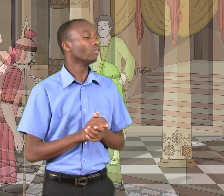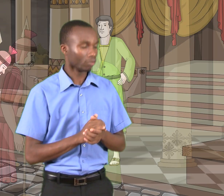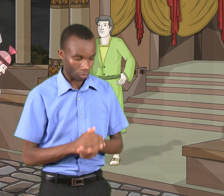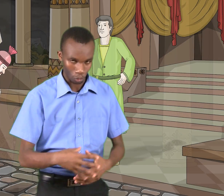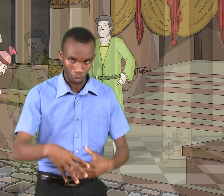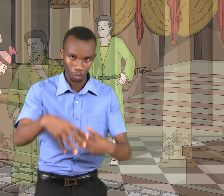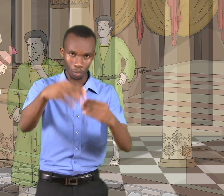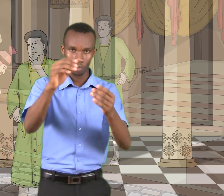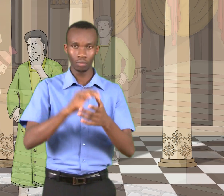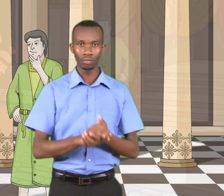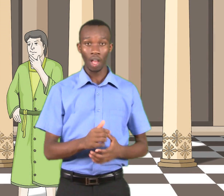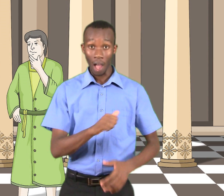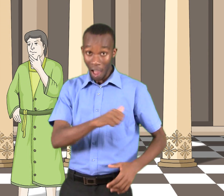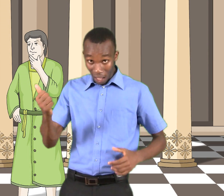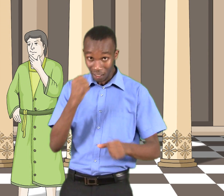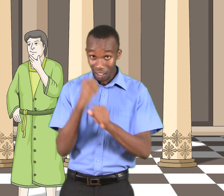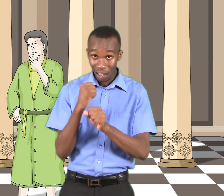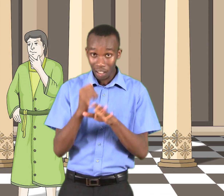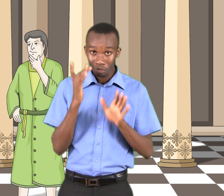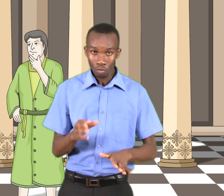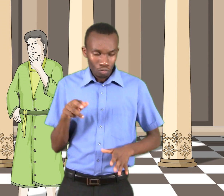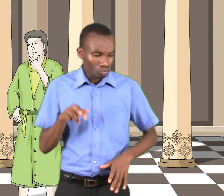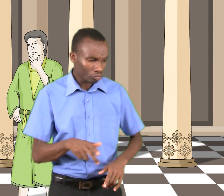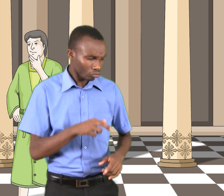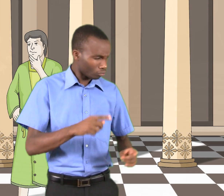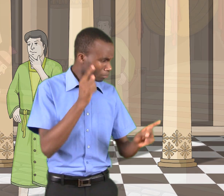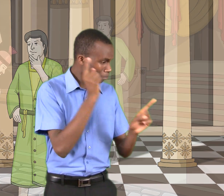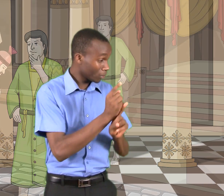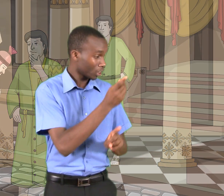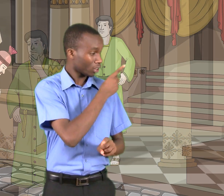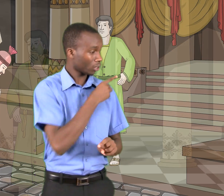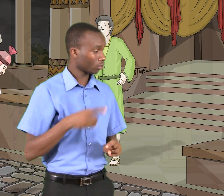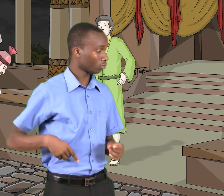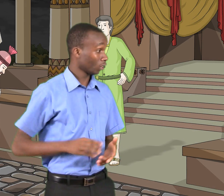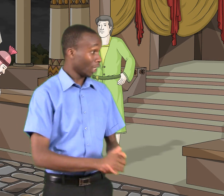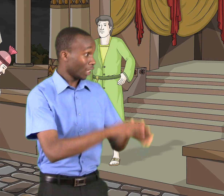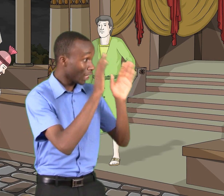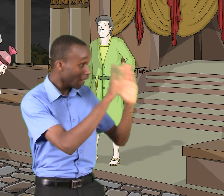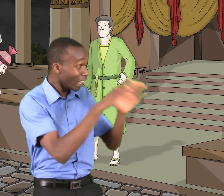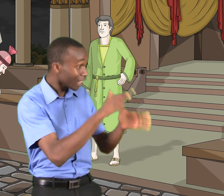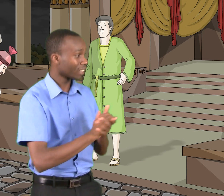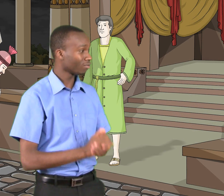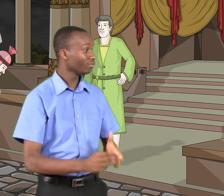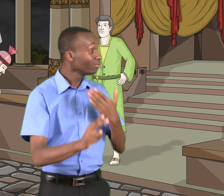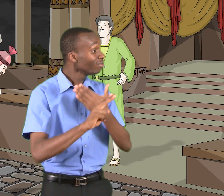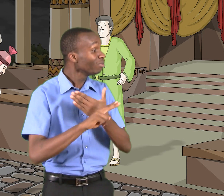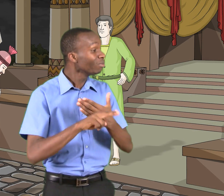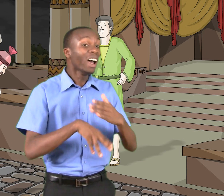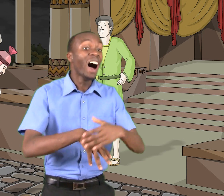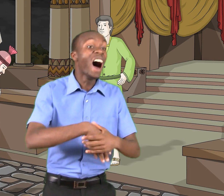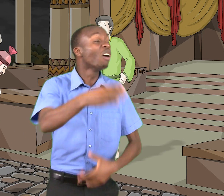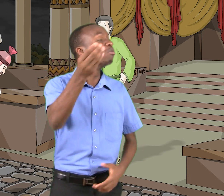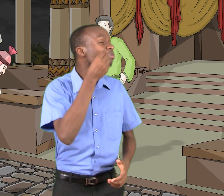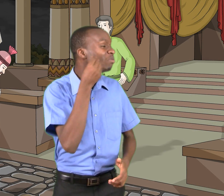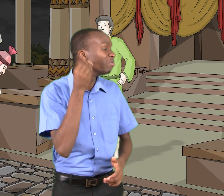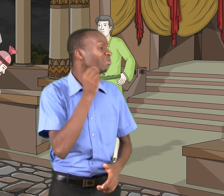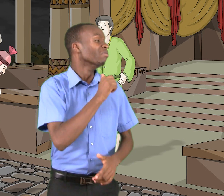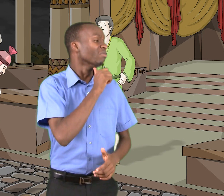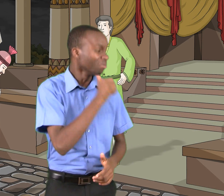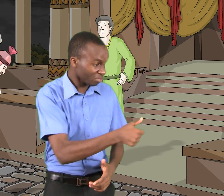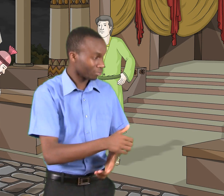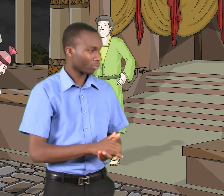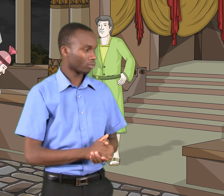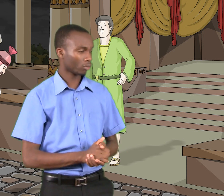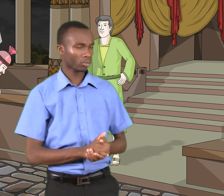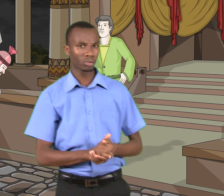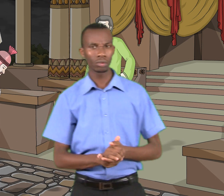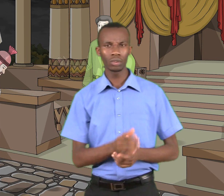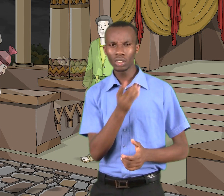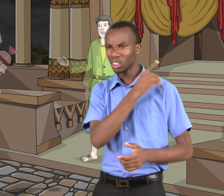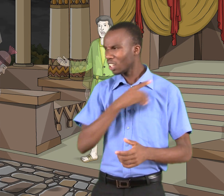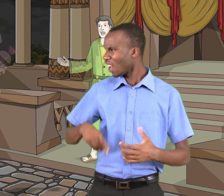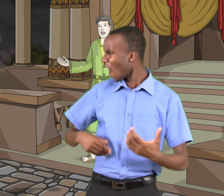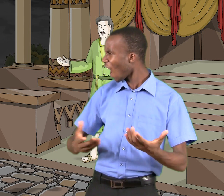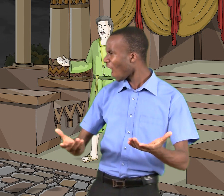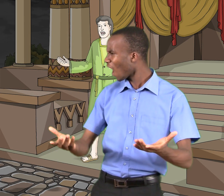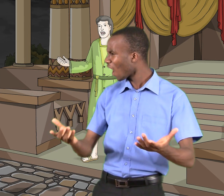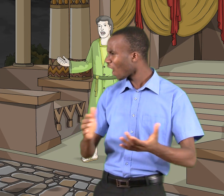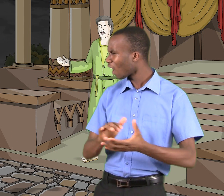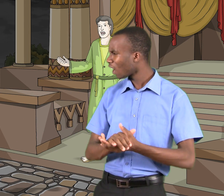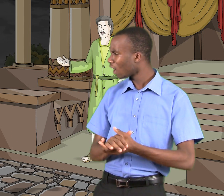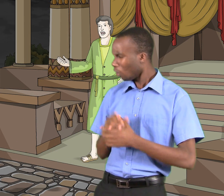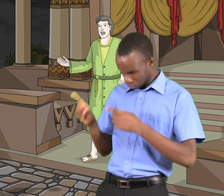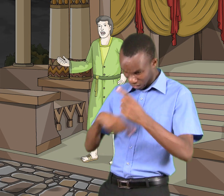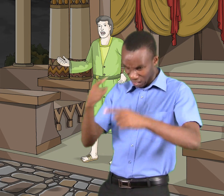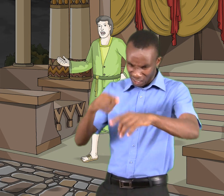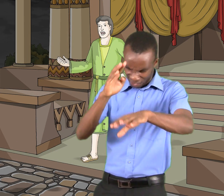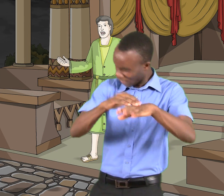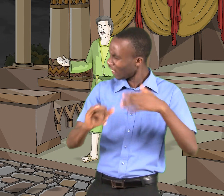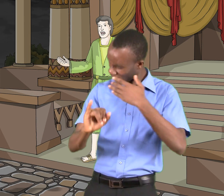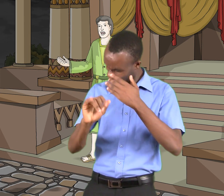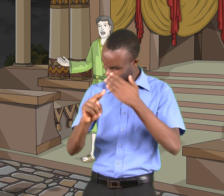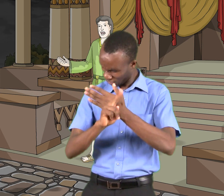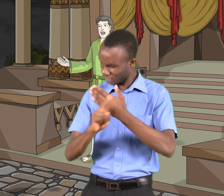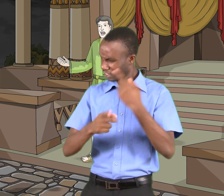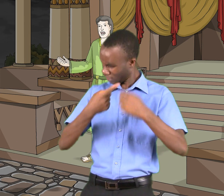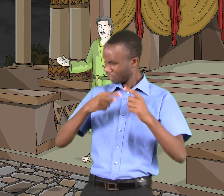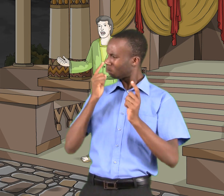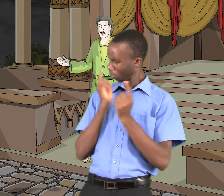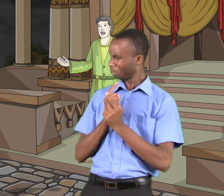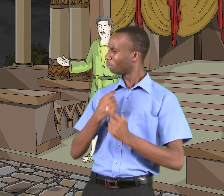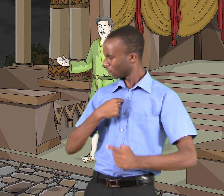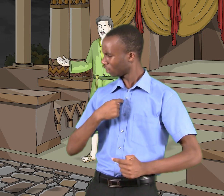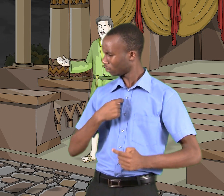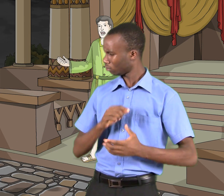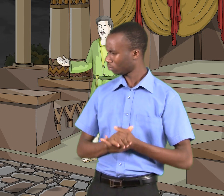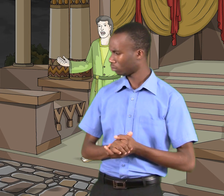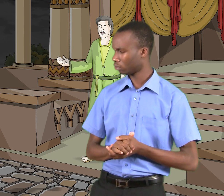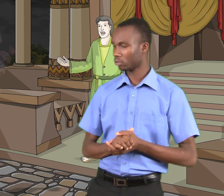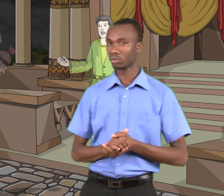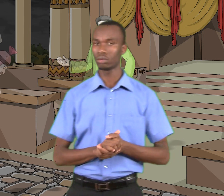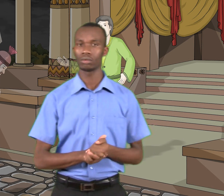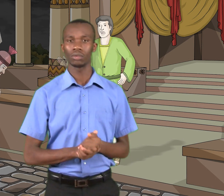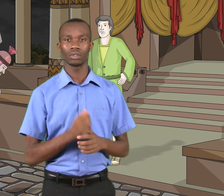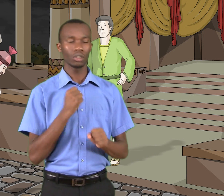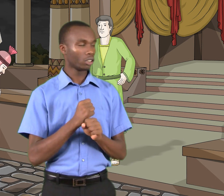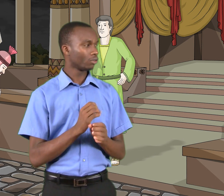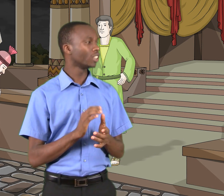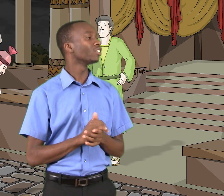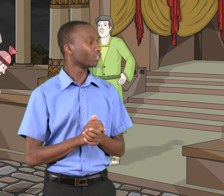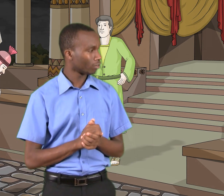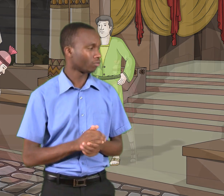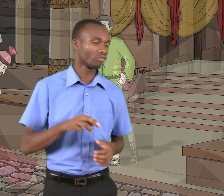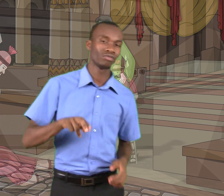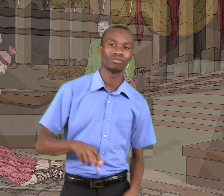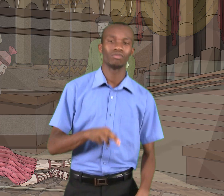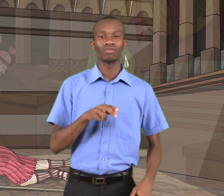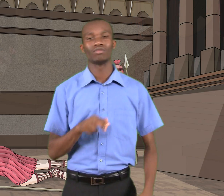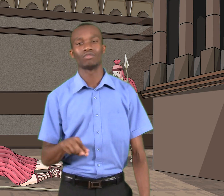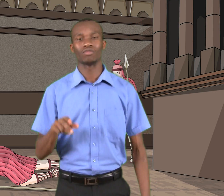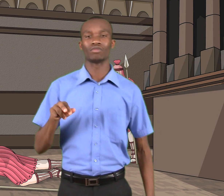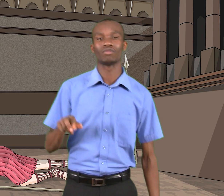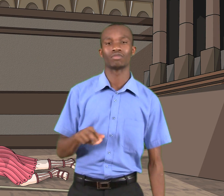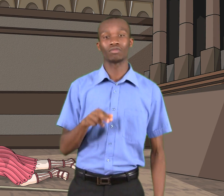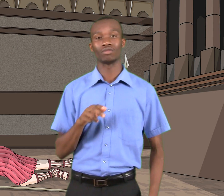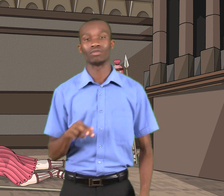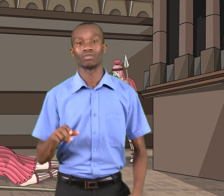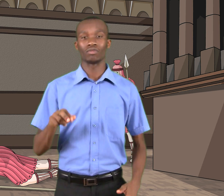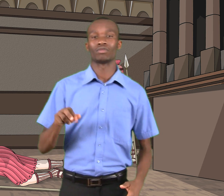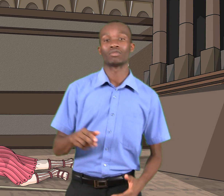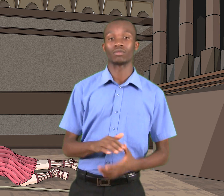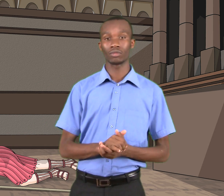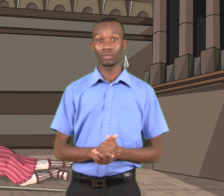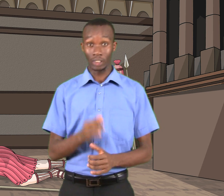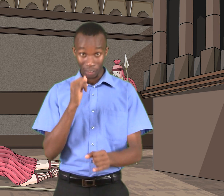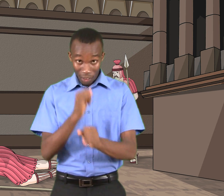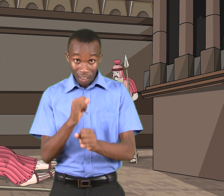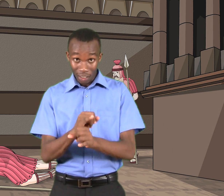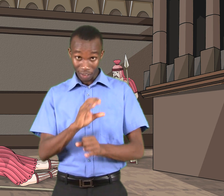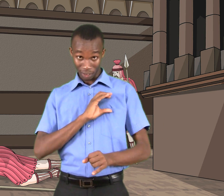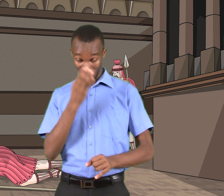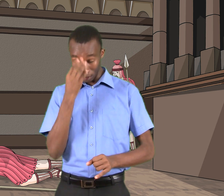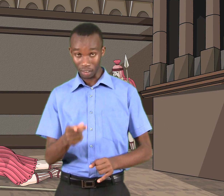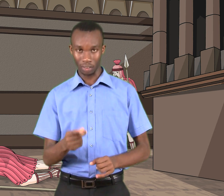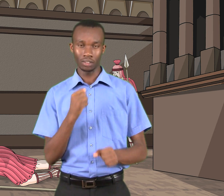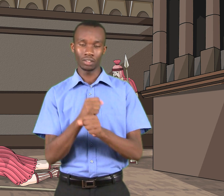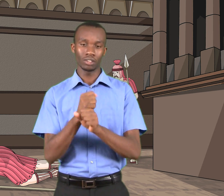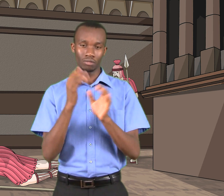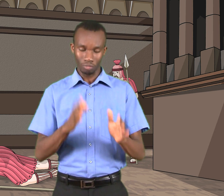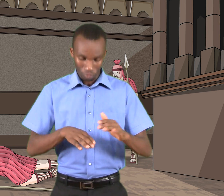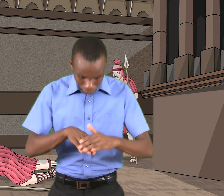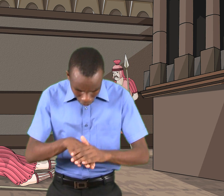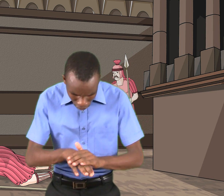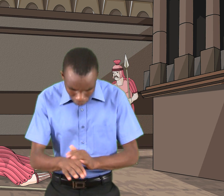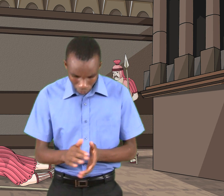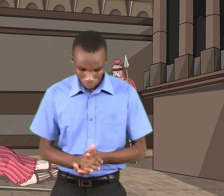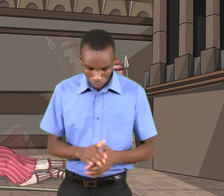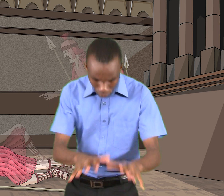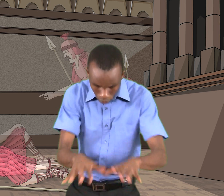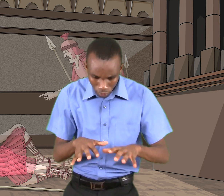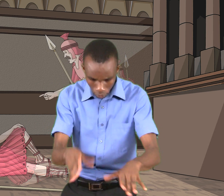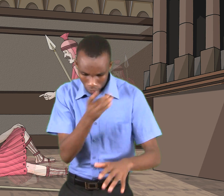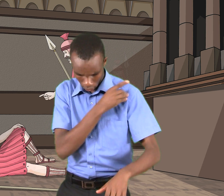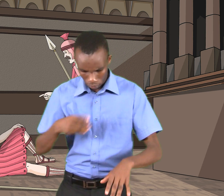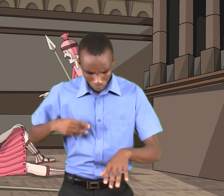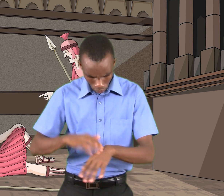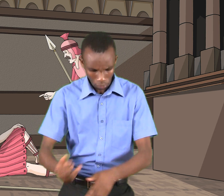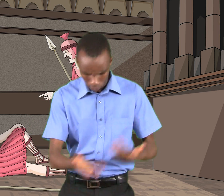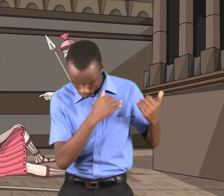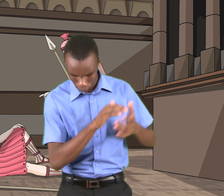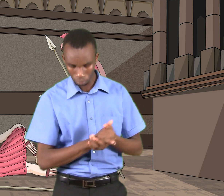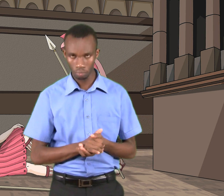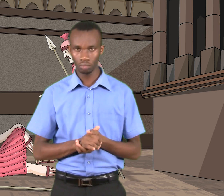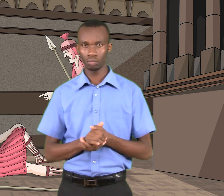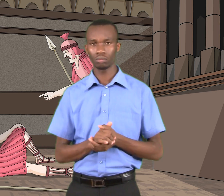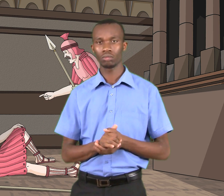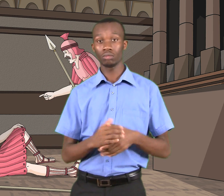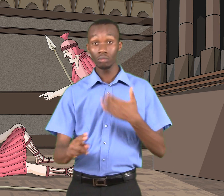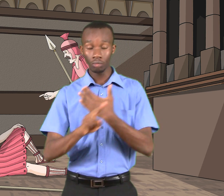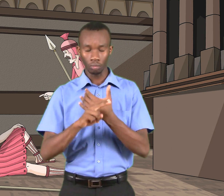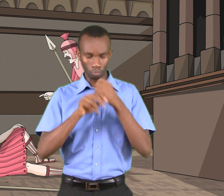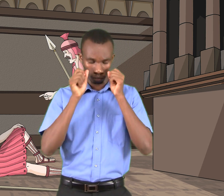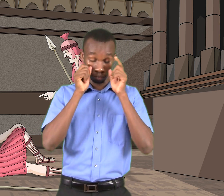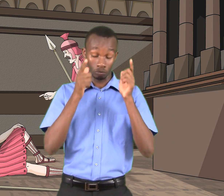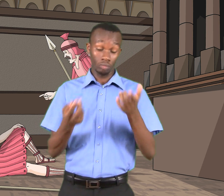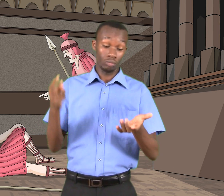But Uriah slept at the door of the palace with all his master’s servants;